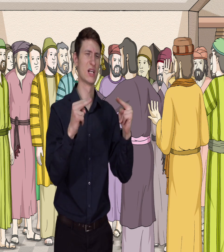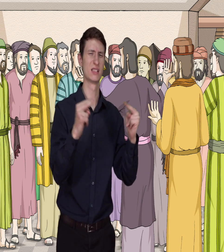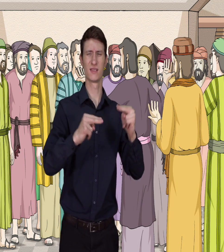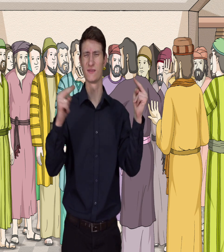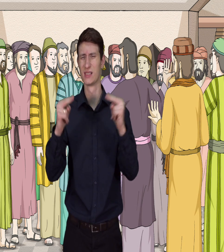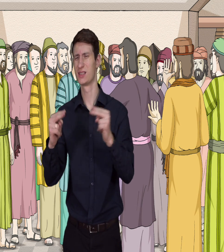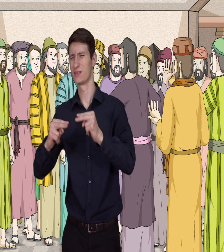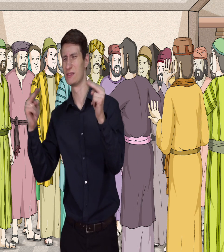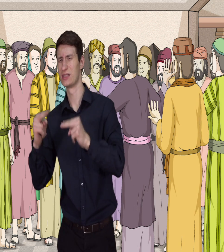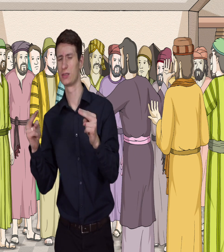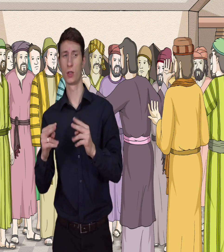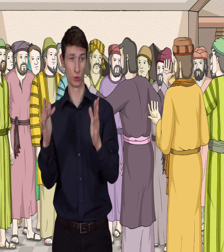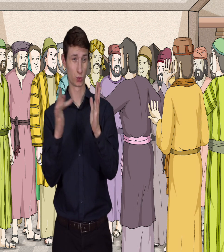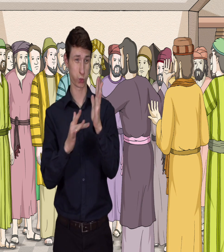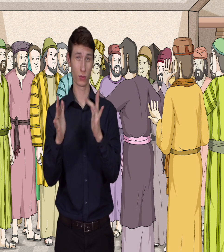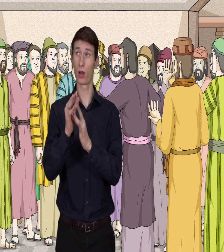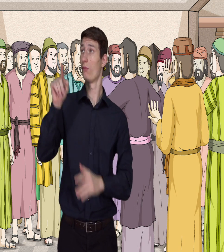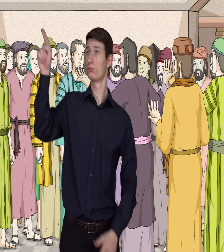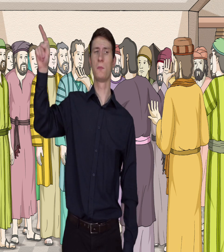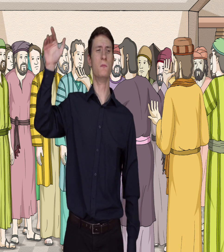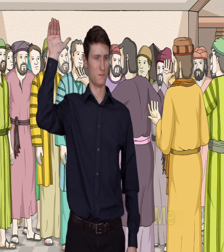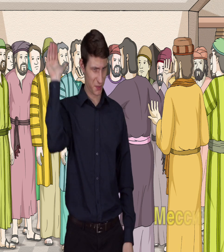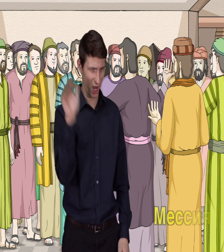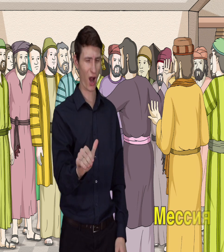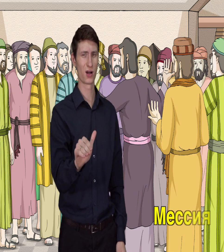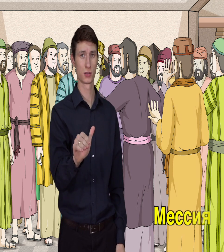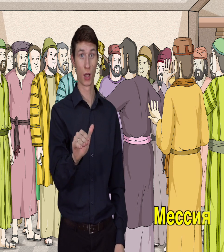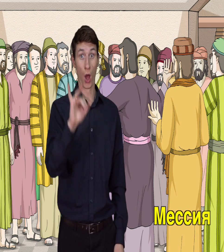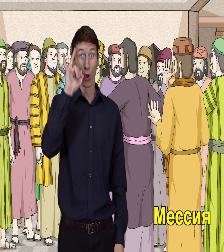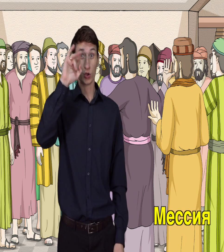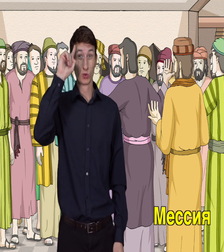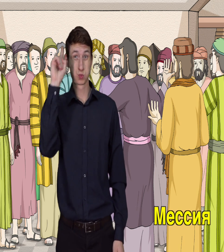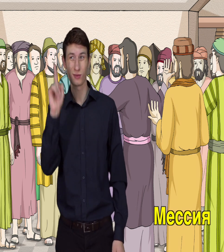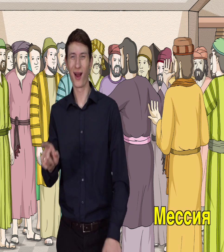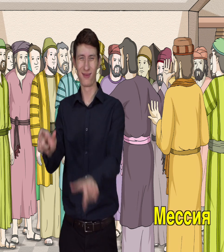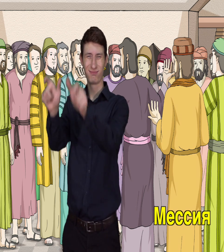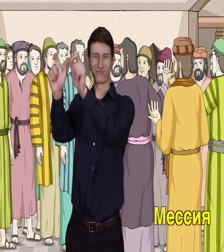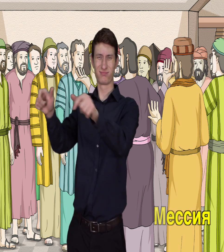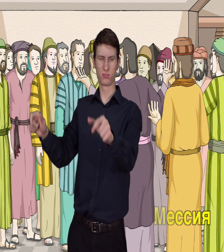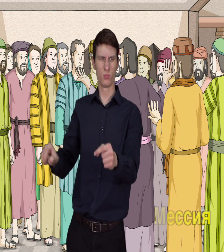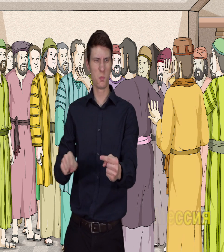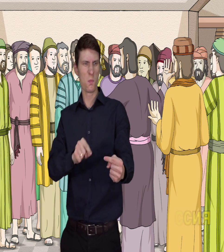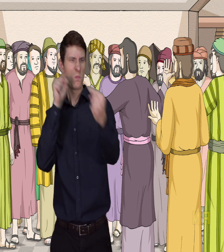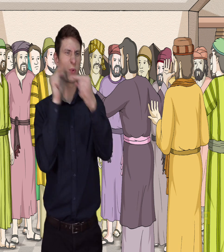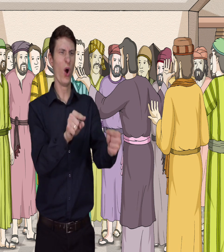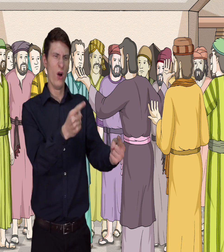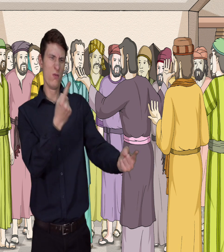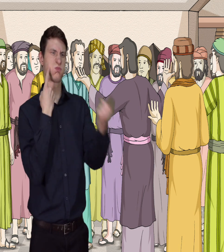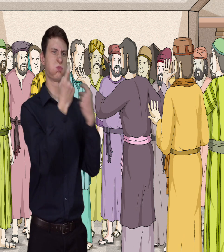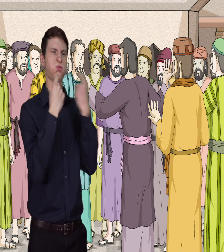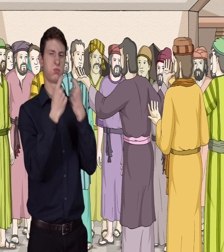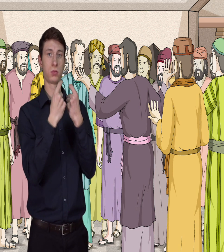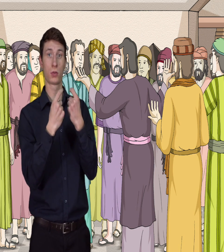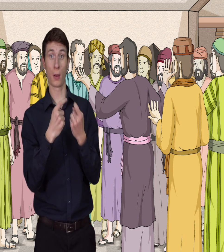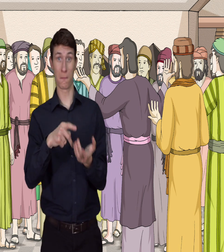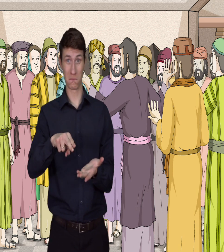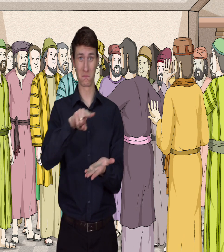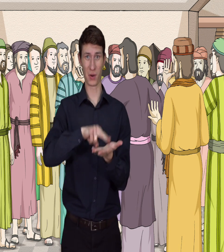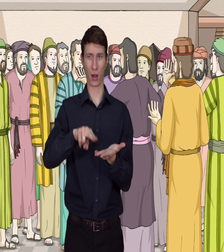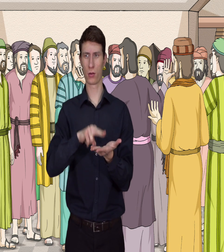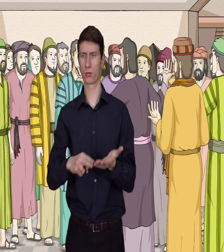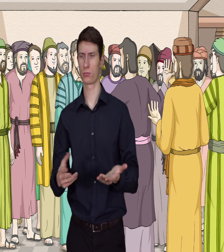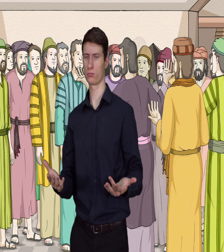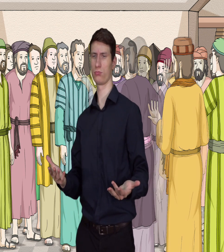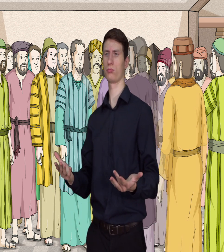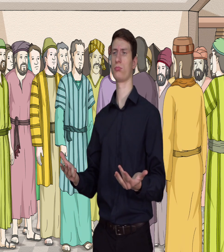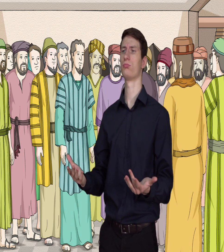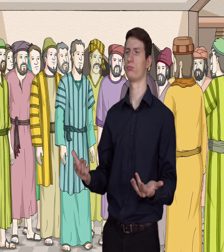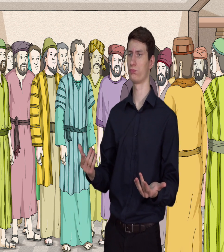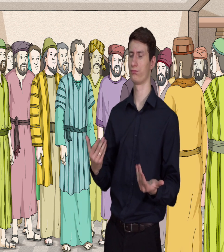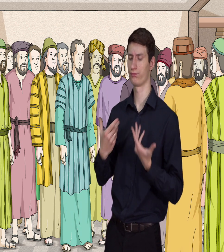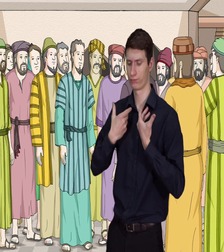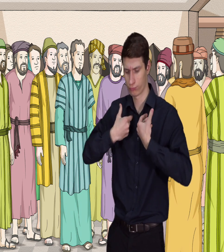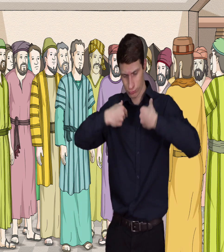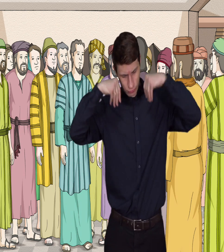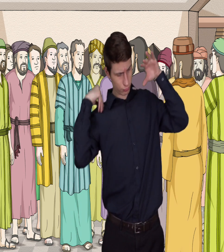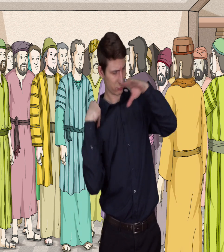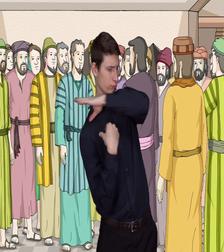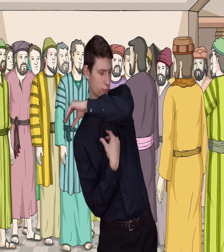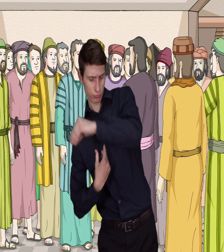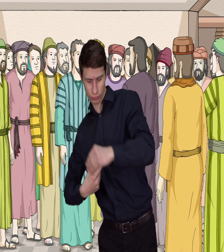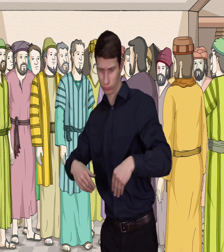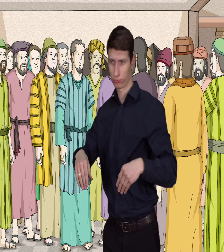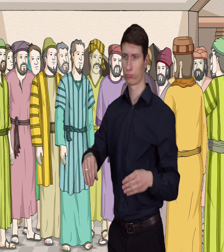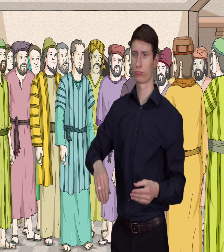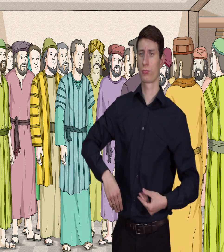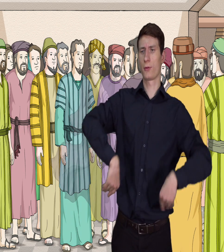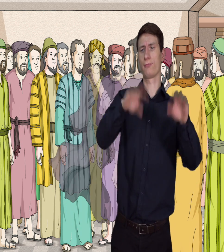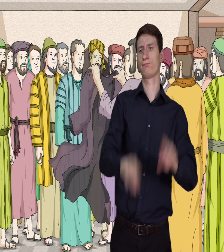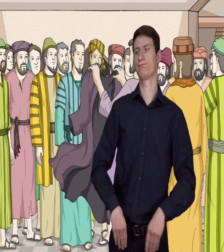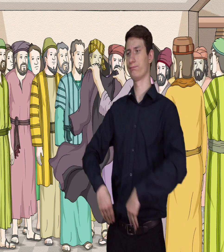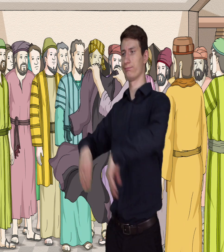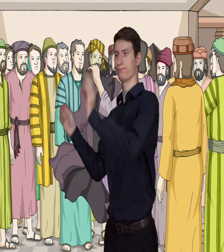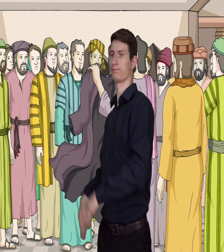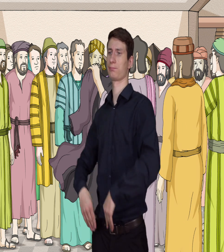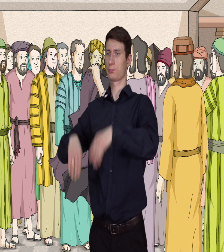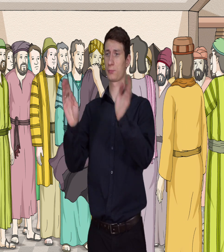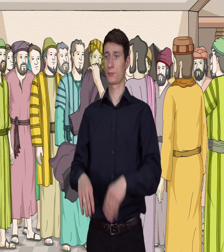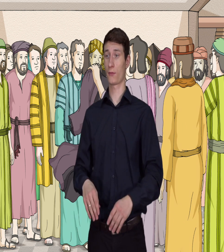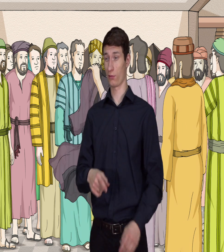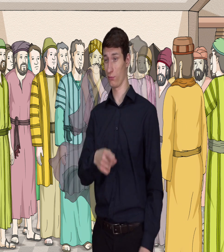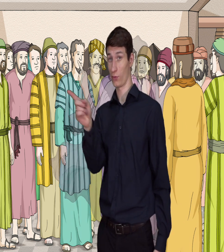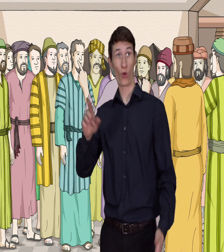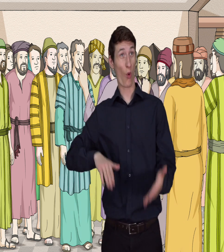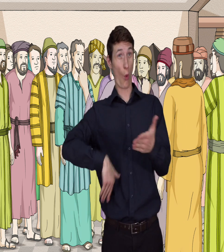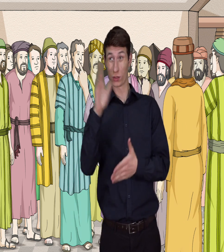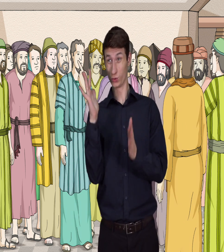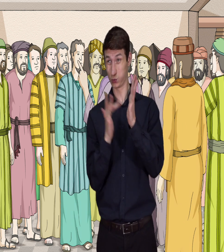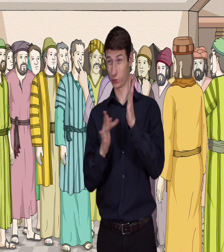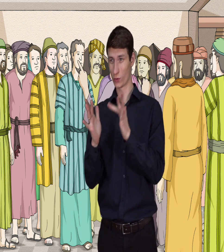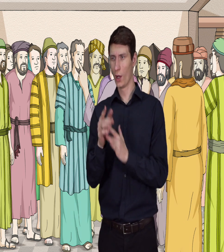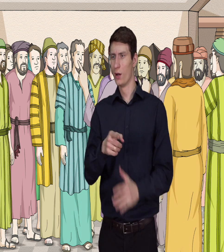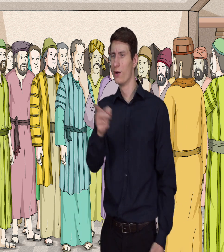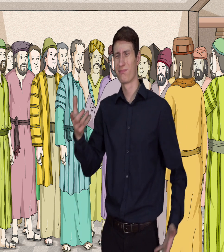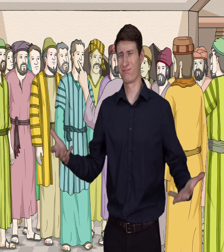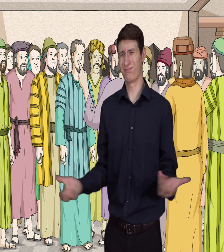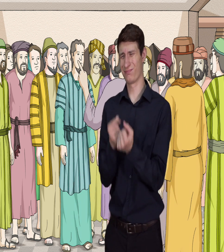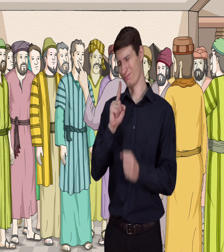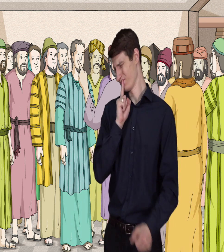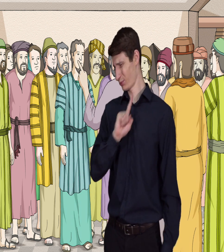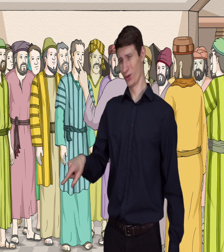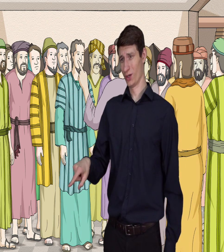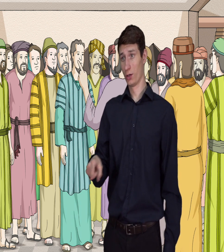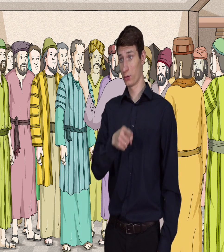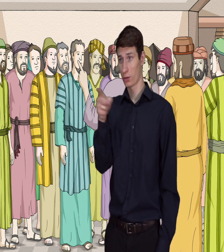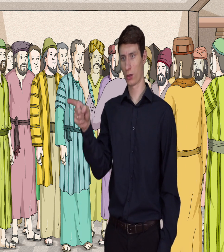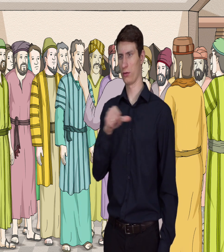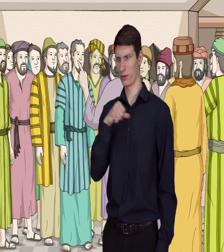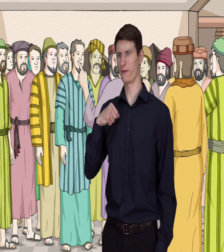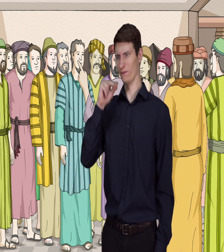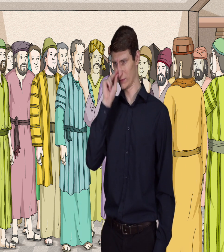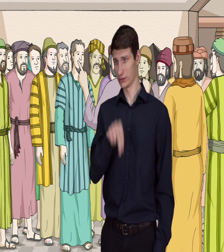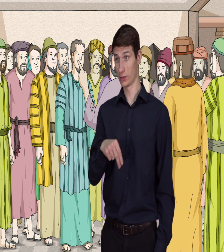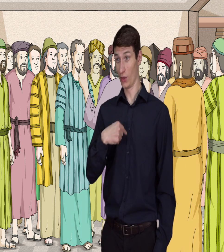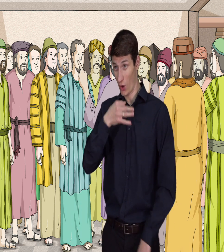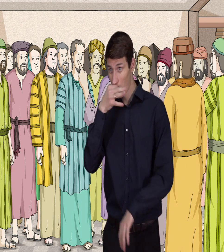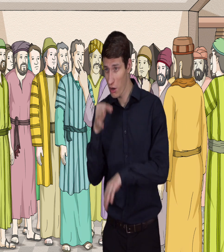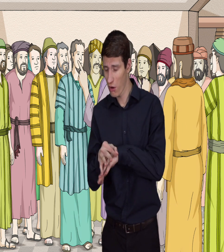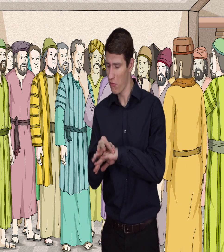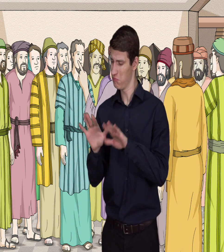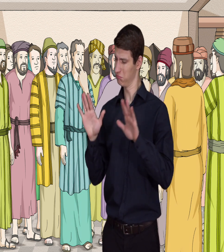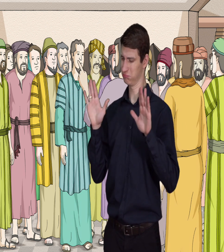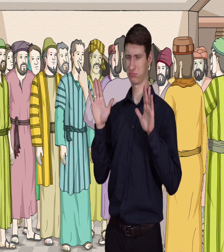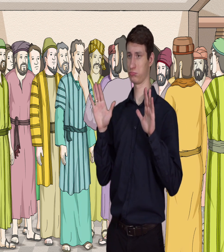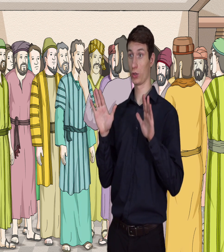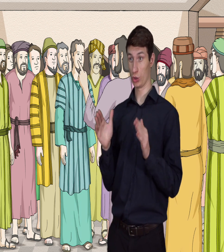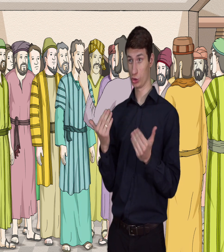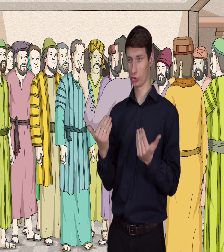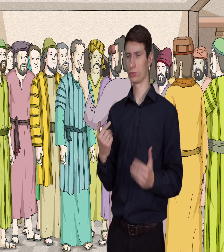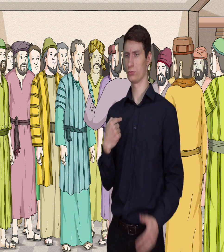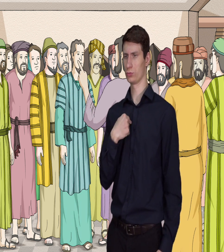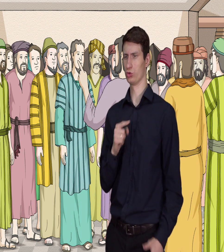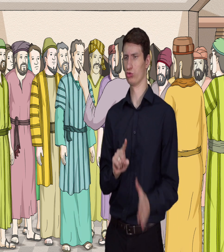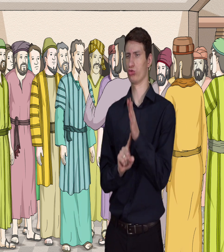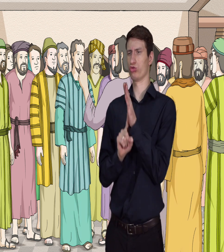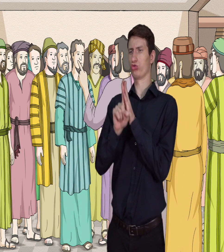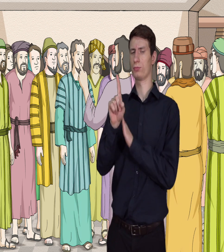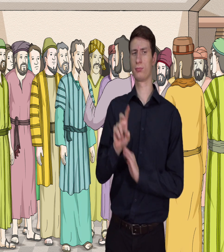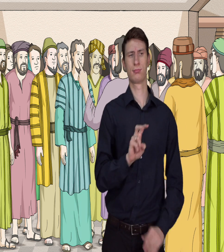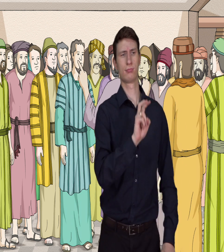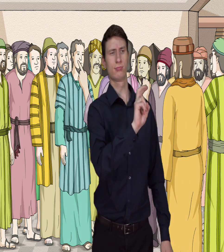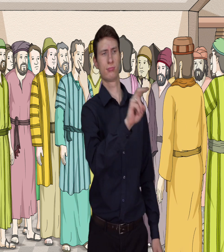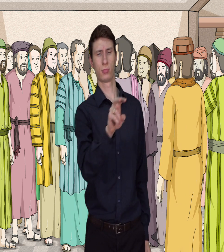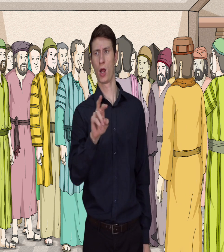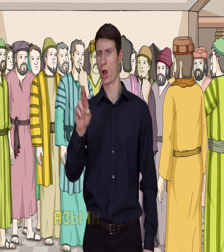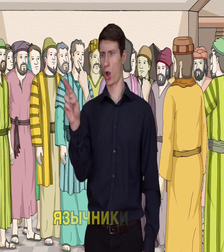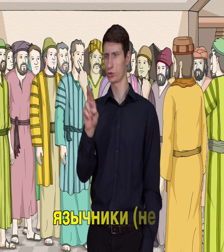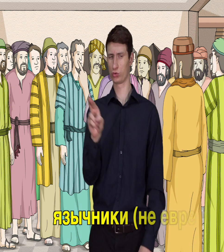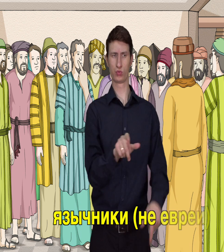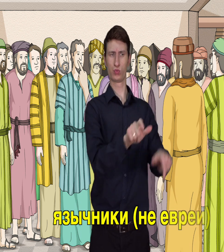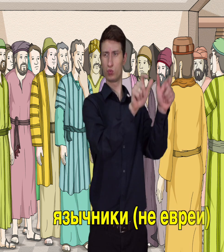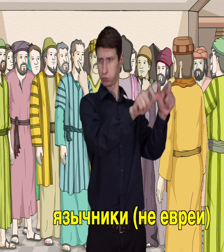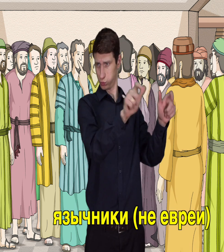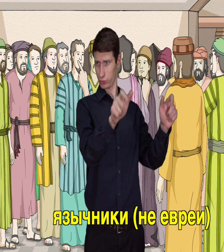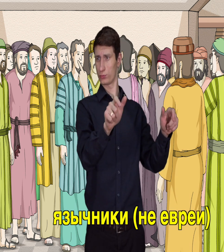But when they opposed and insulted him, he shook out his garments and told them, “Your blood be on your own heads!